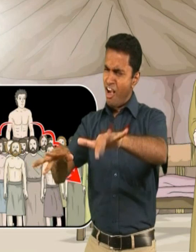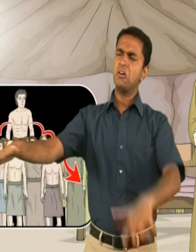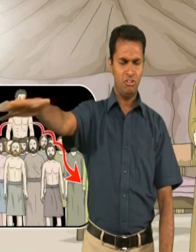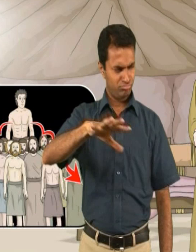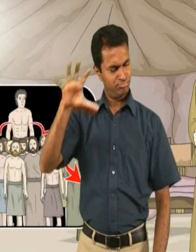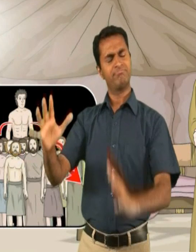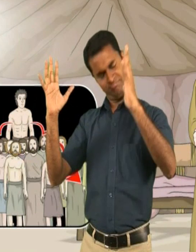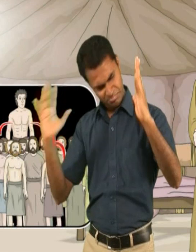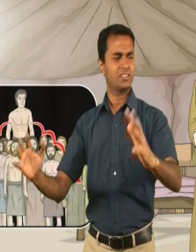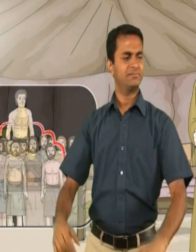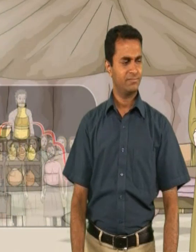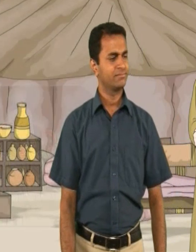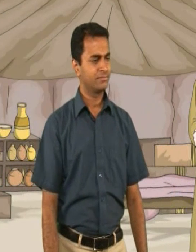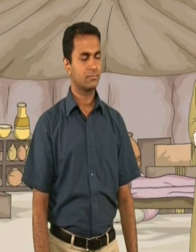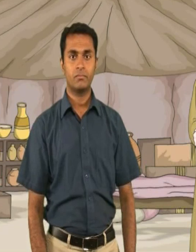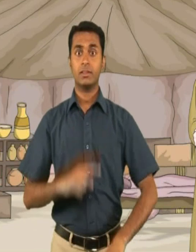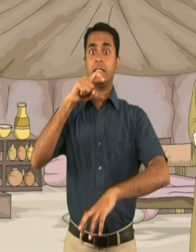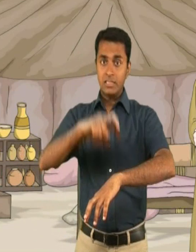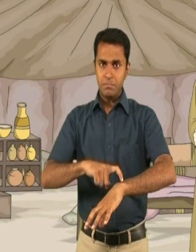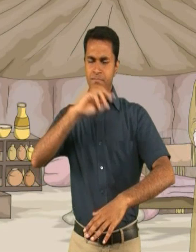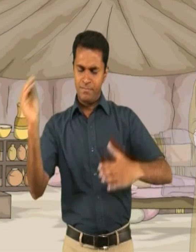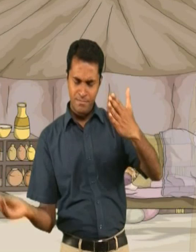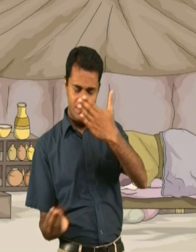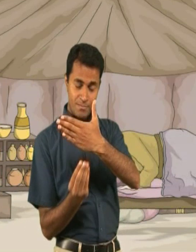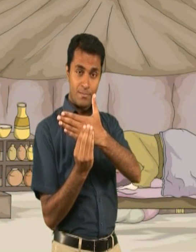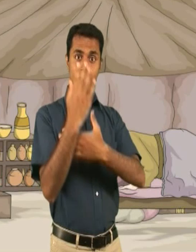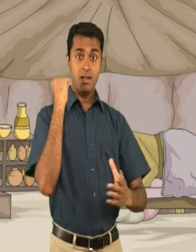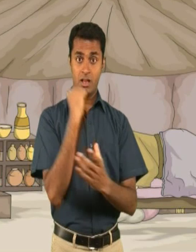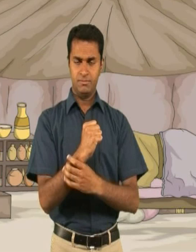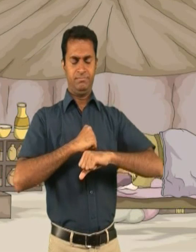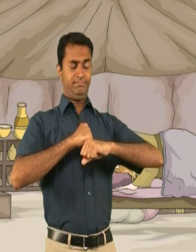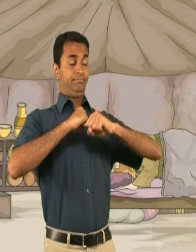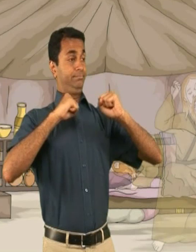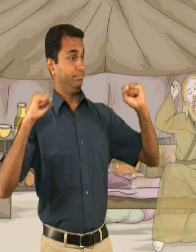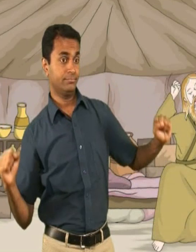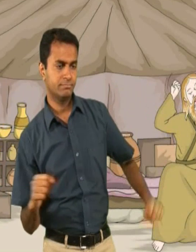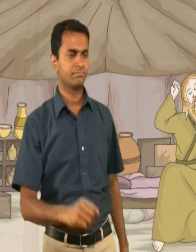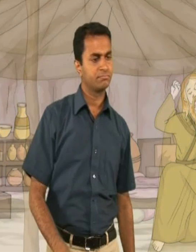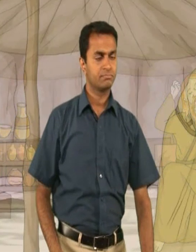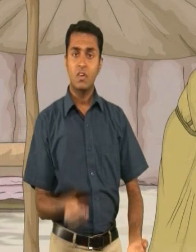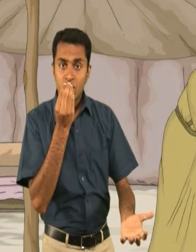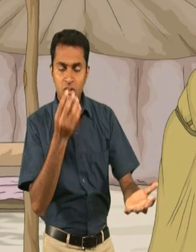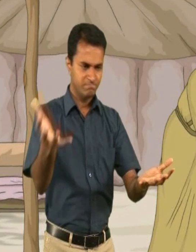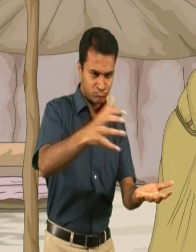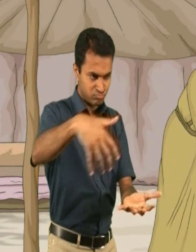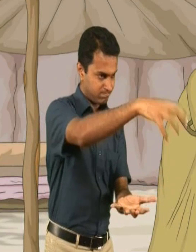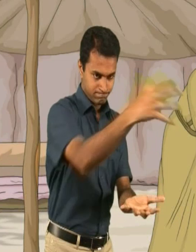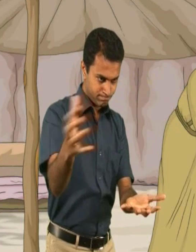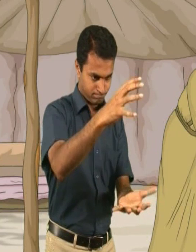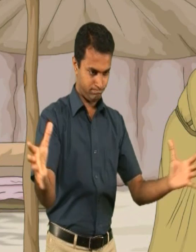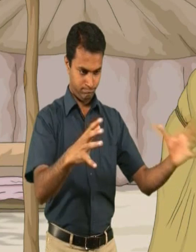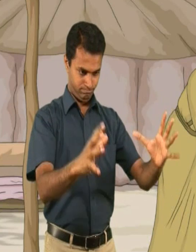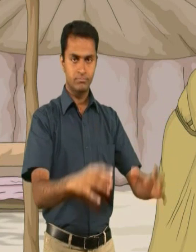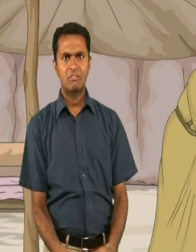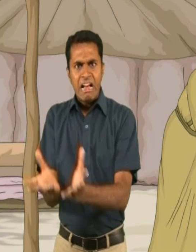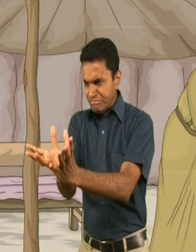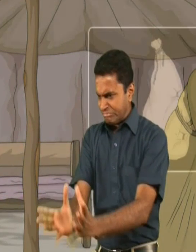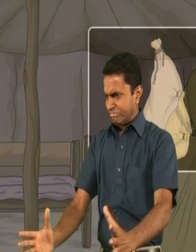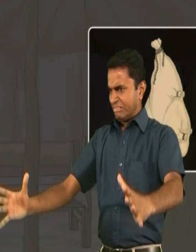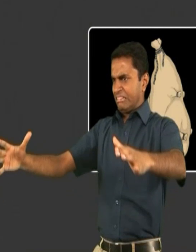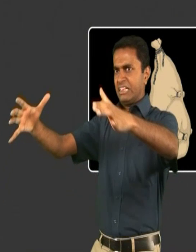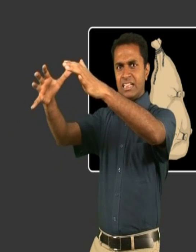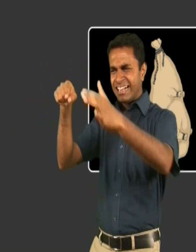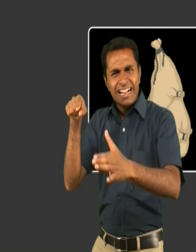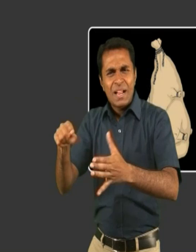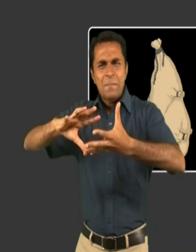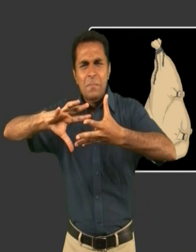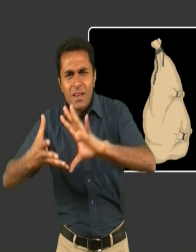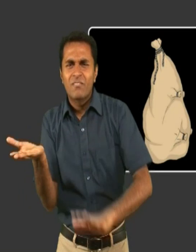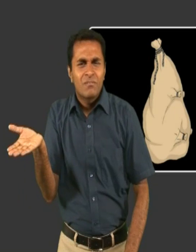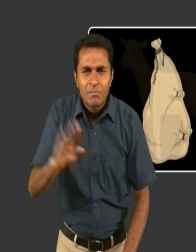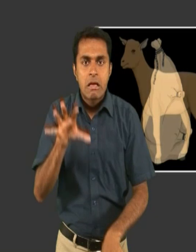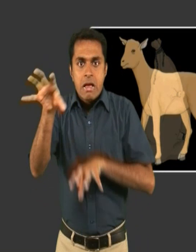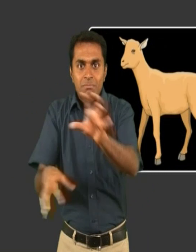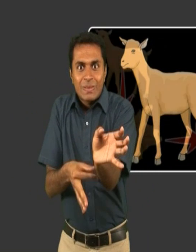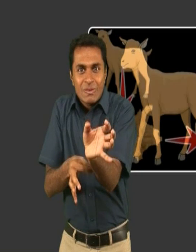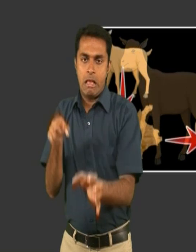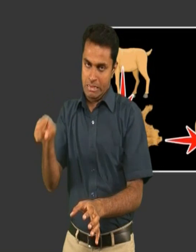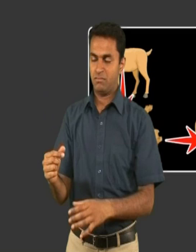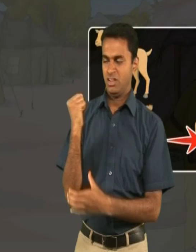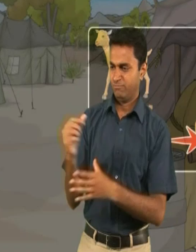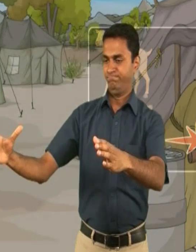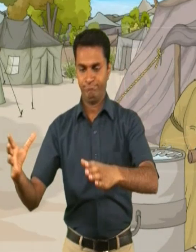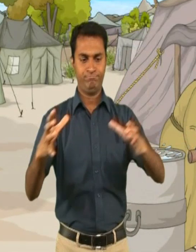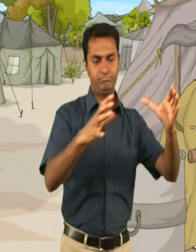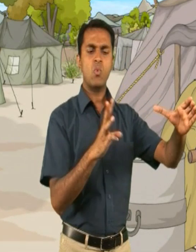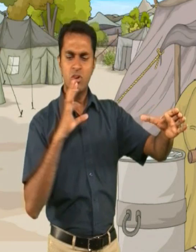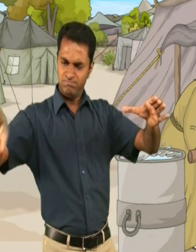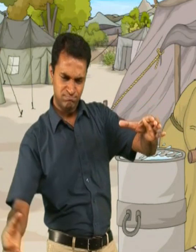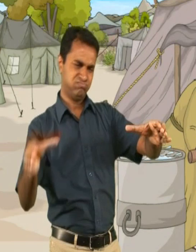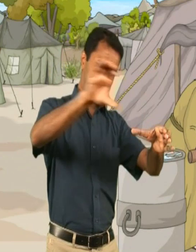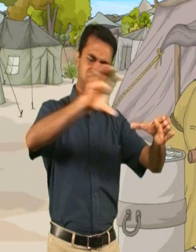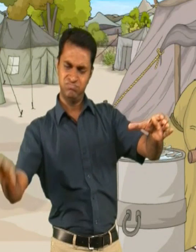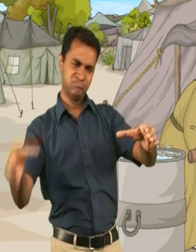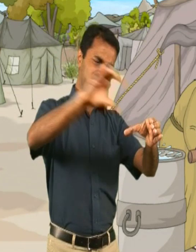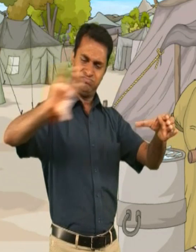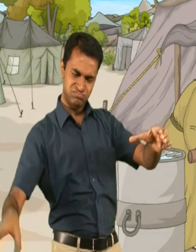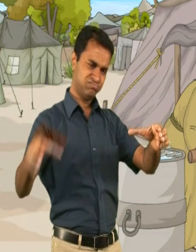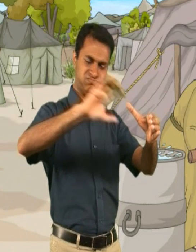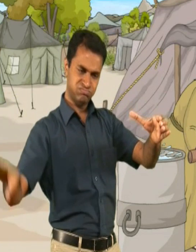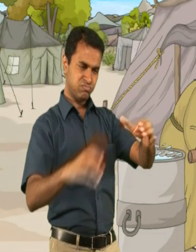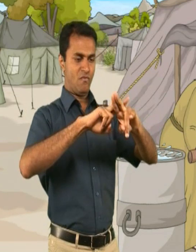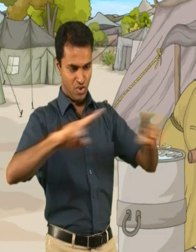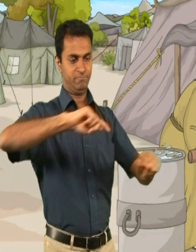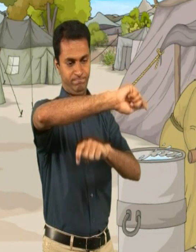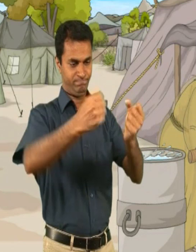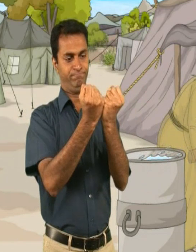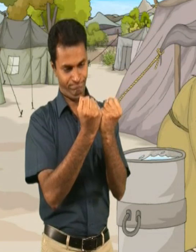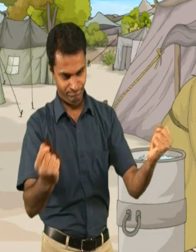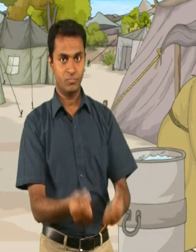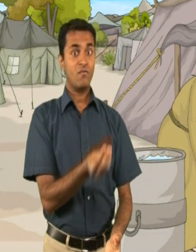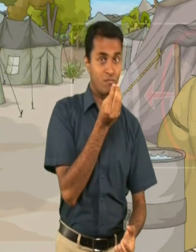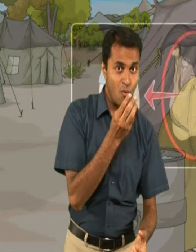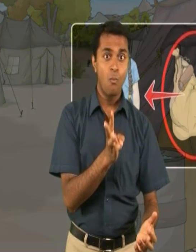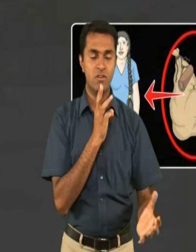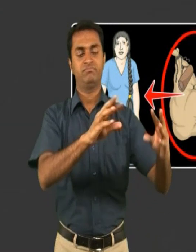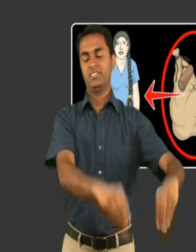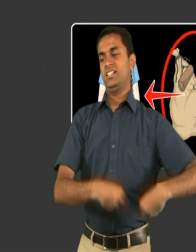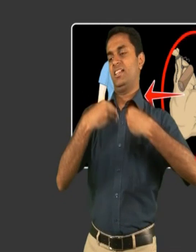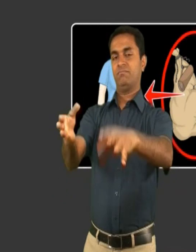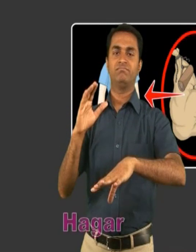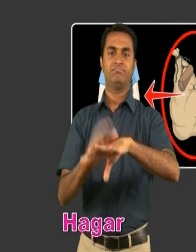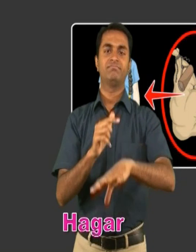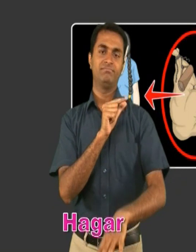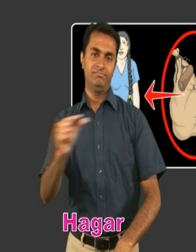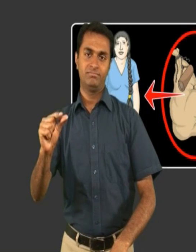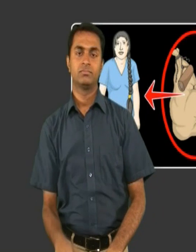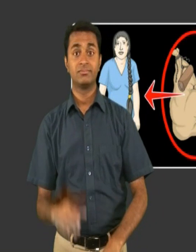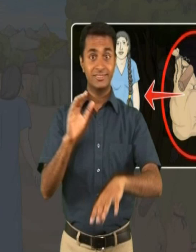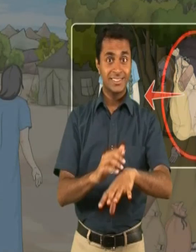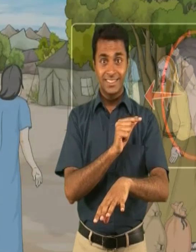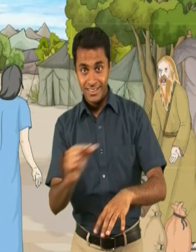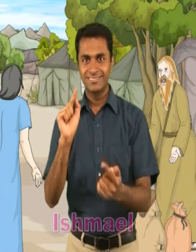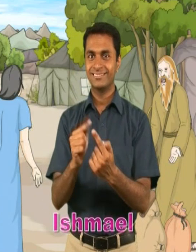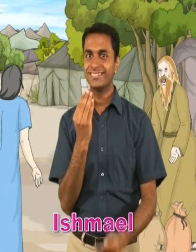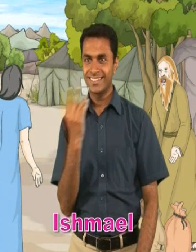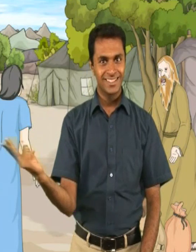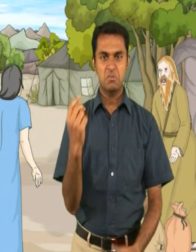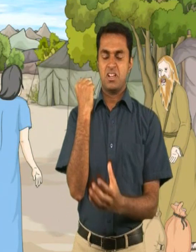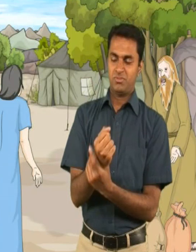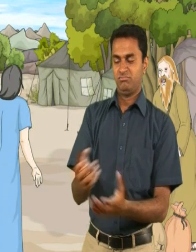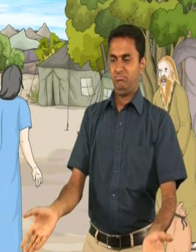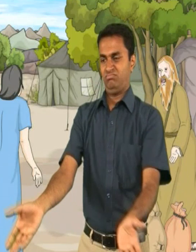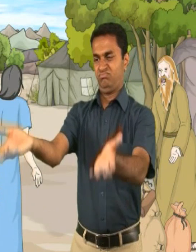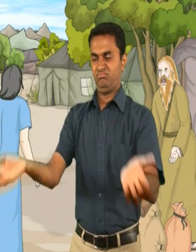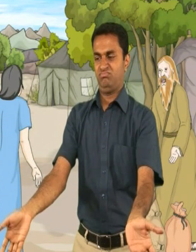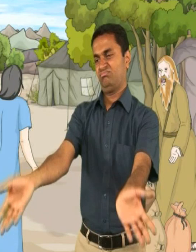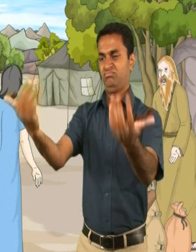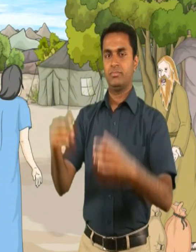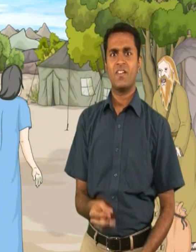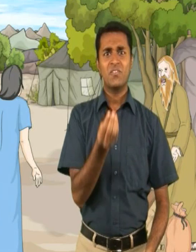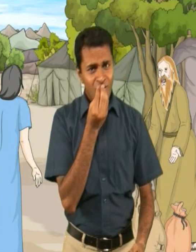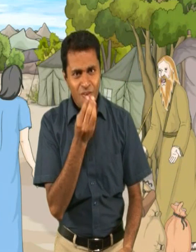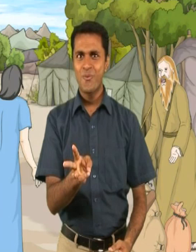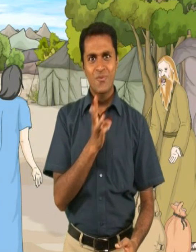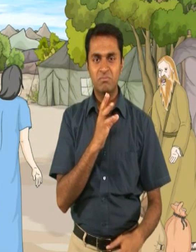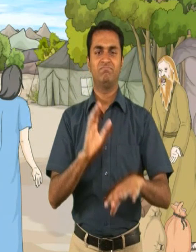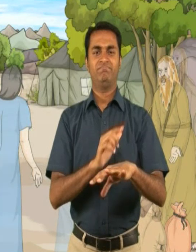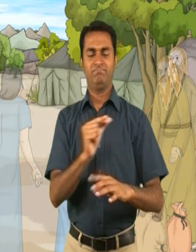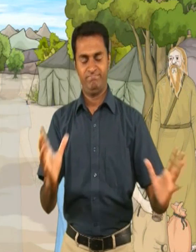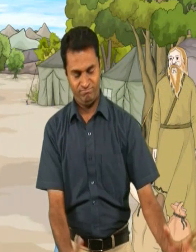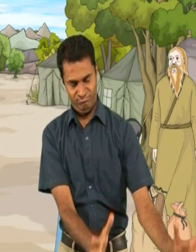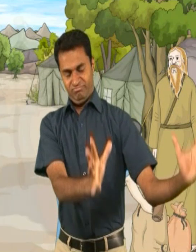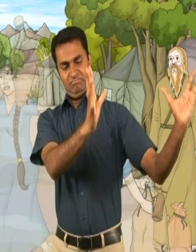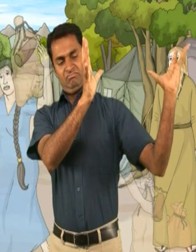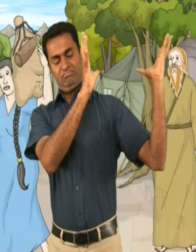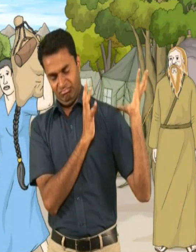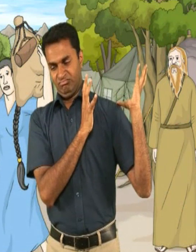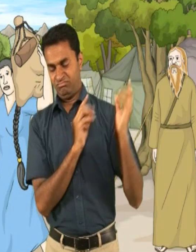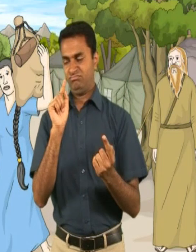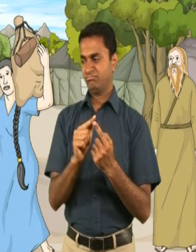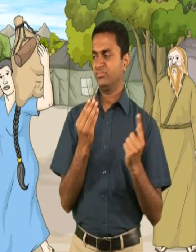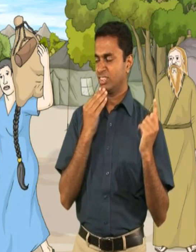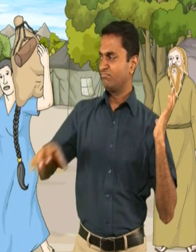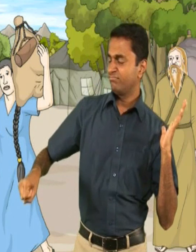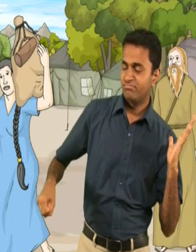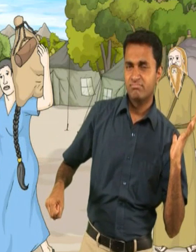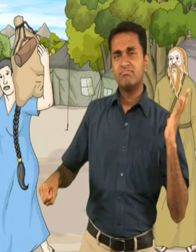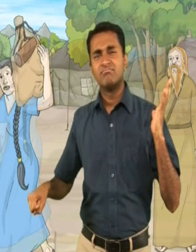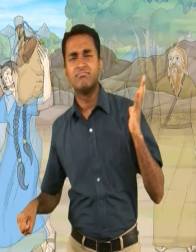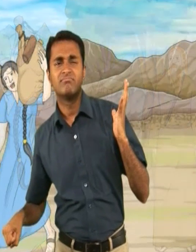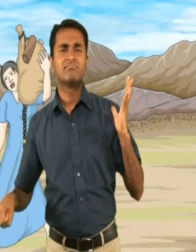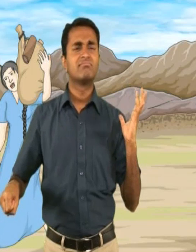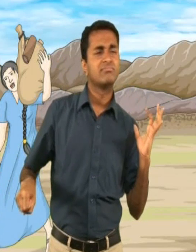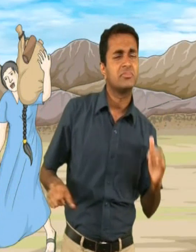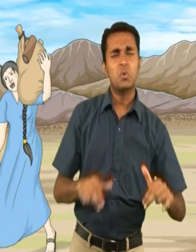Early in the morning, Abraham got up, took bread and a skin of water, put them on Hagar’s shoulders, and sent her away with the boy.